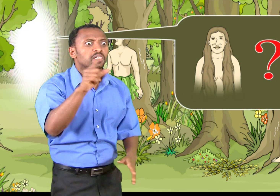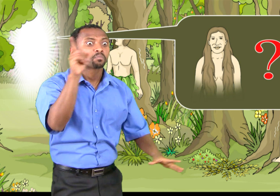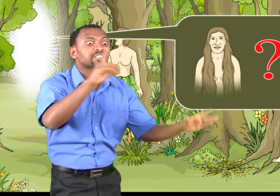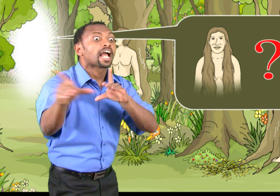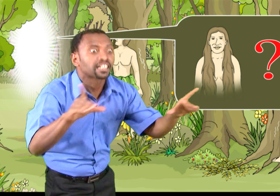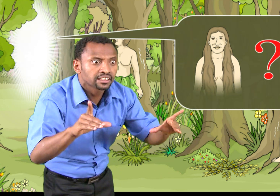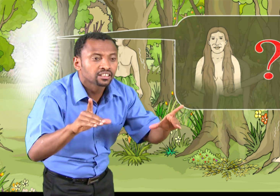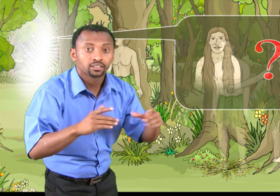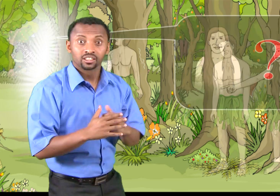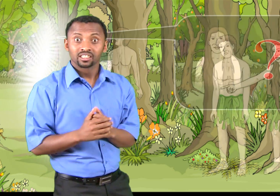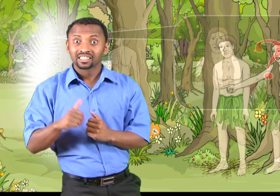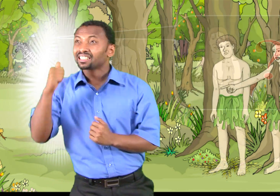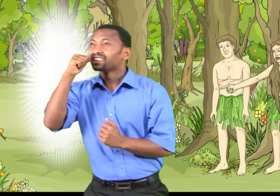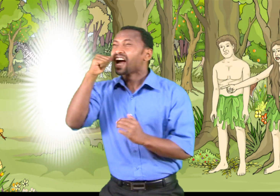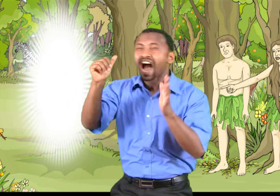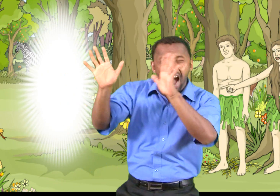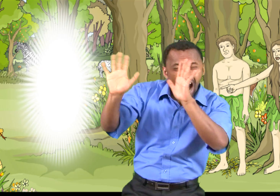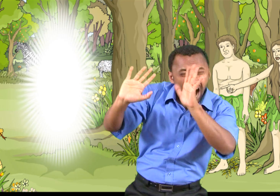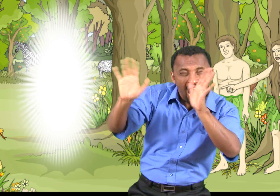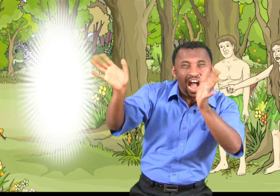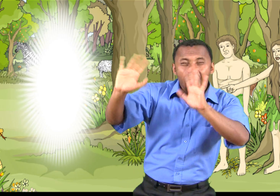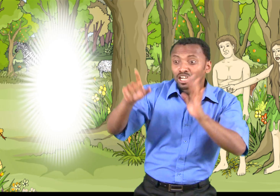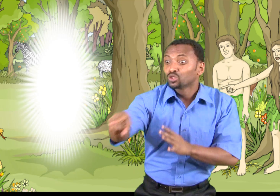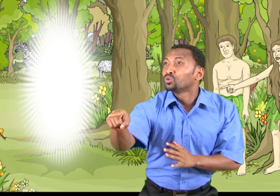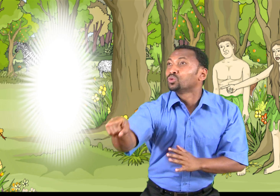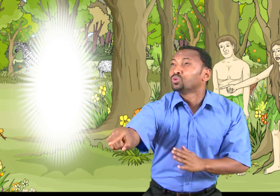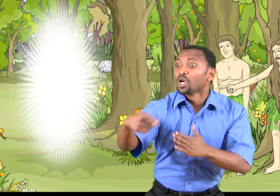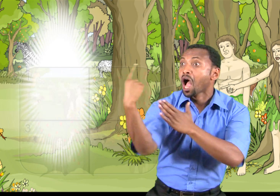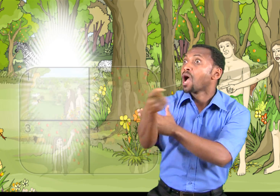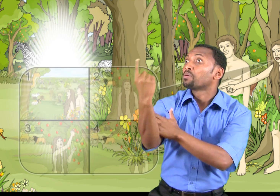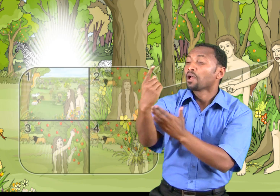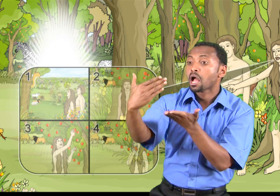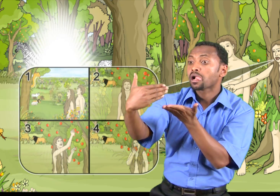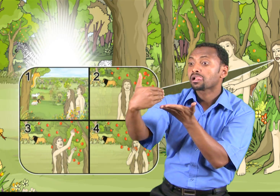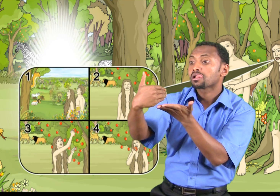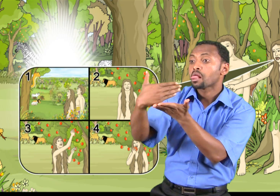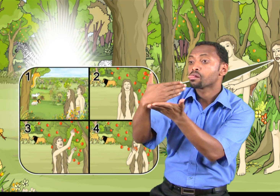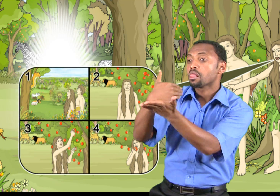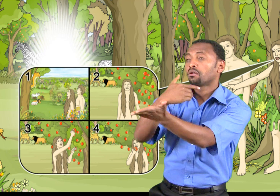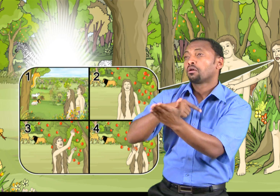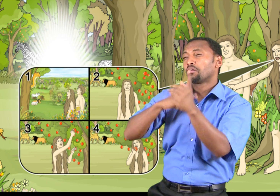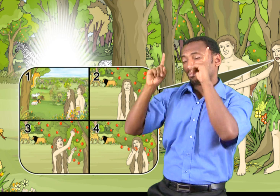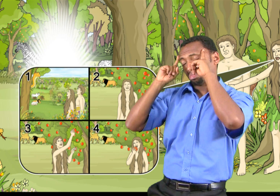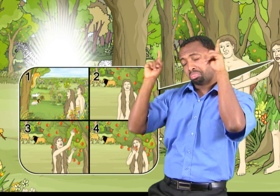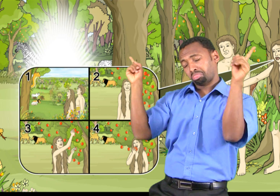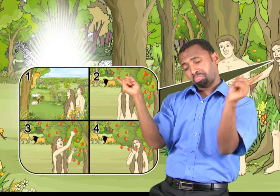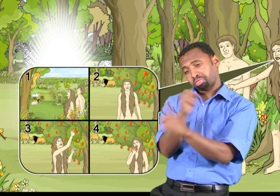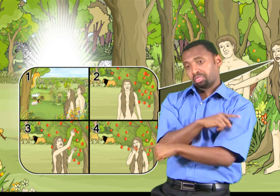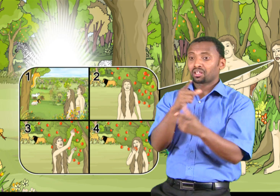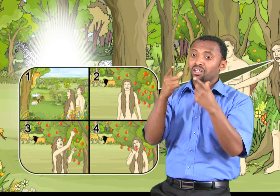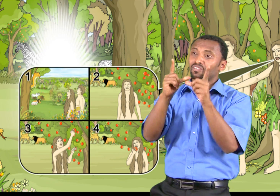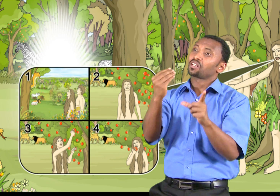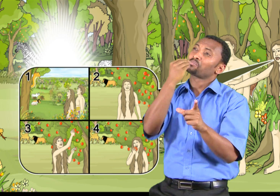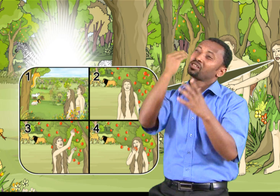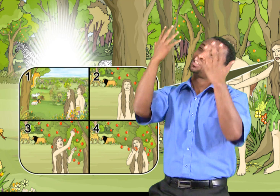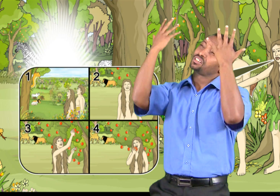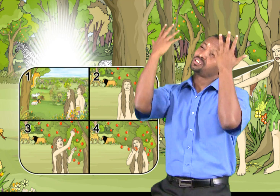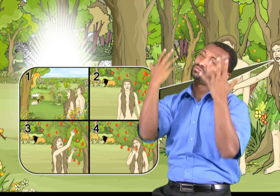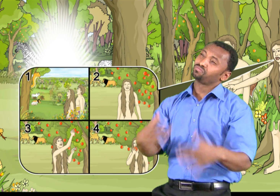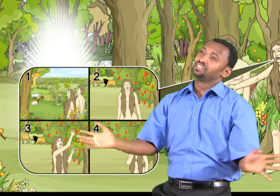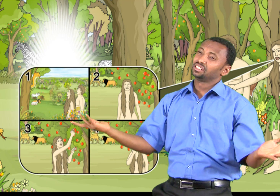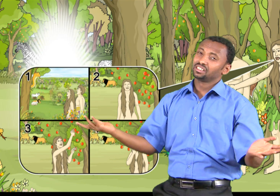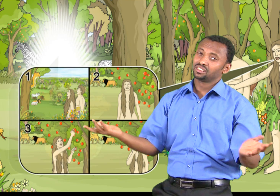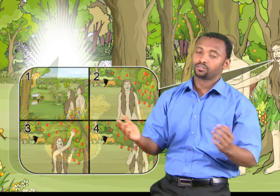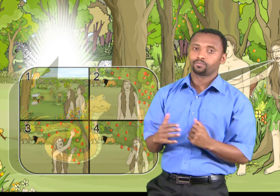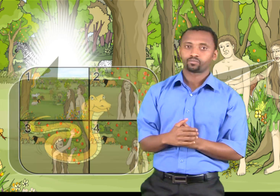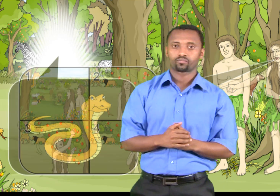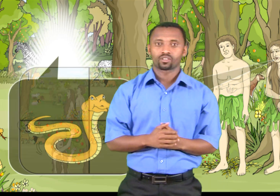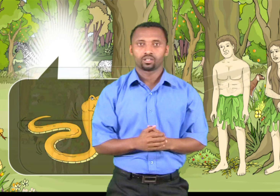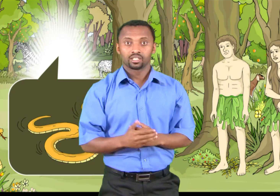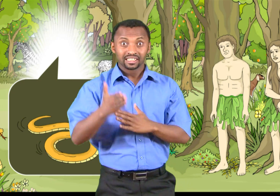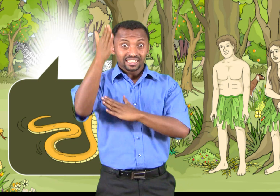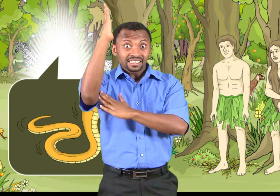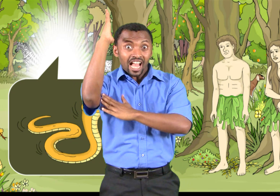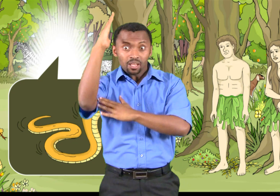“The serpent deceived me,” she replied, “and I ate.”